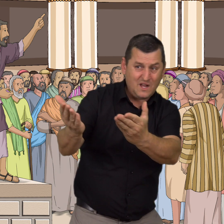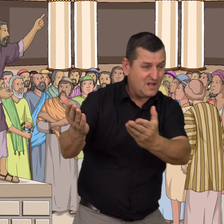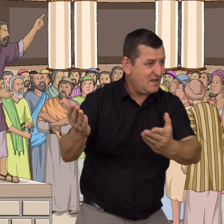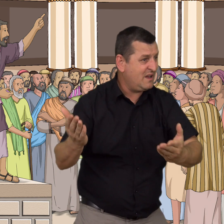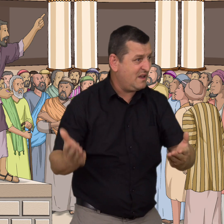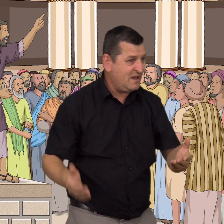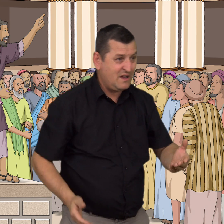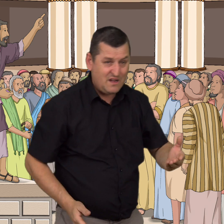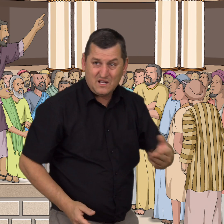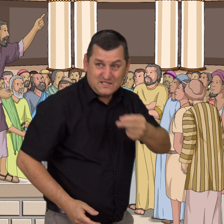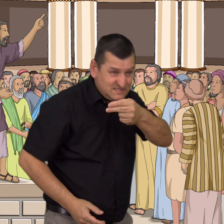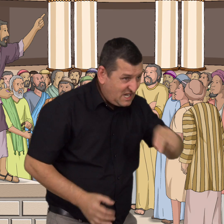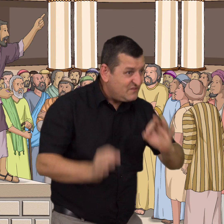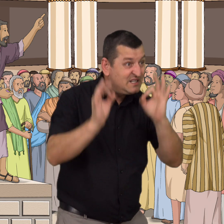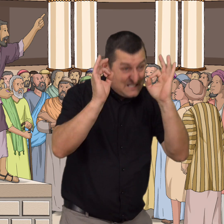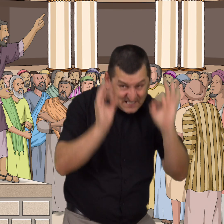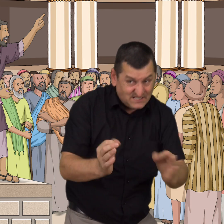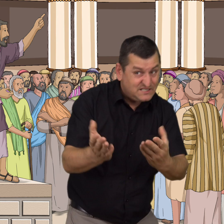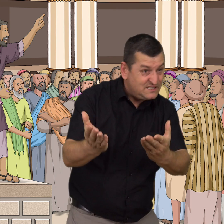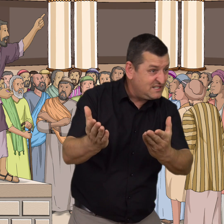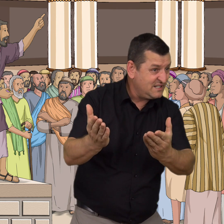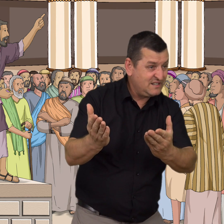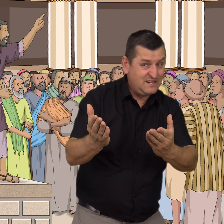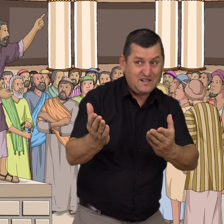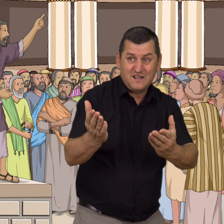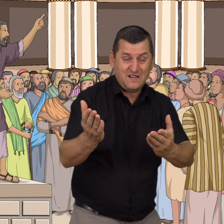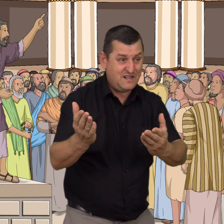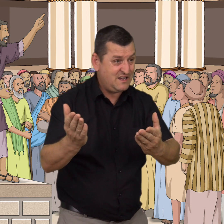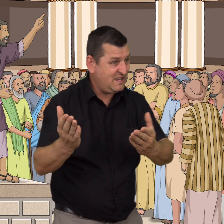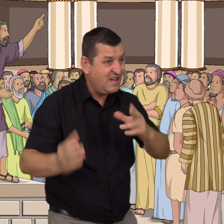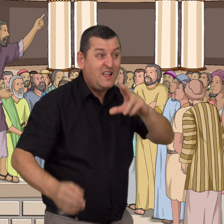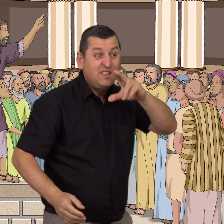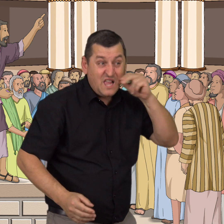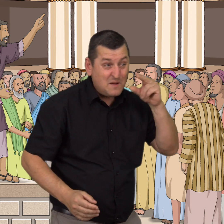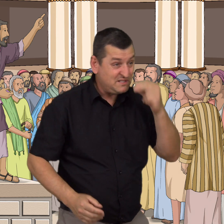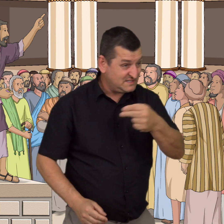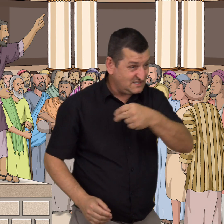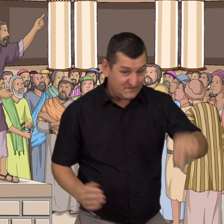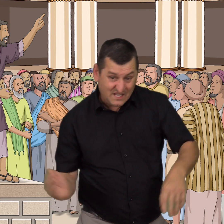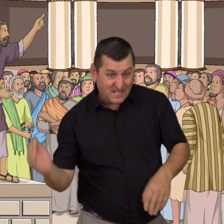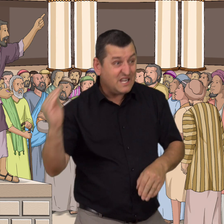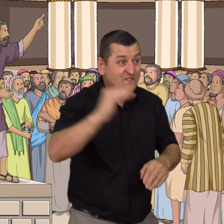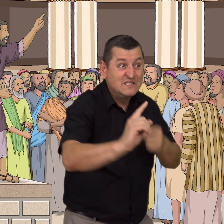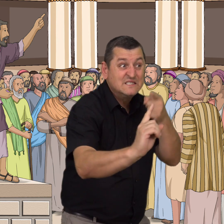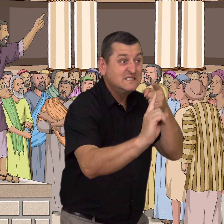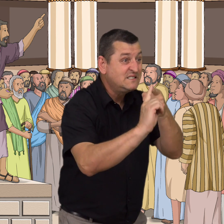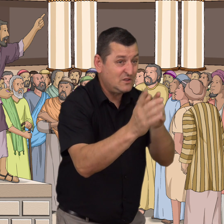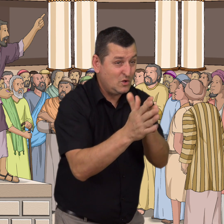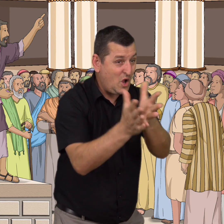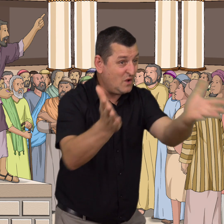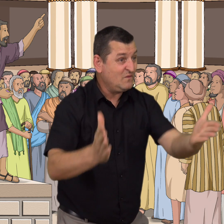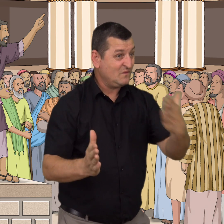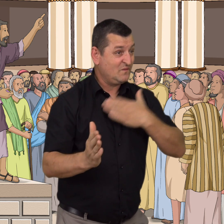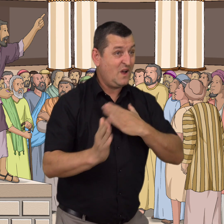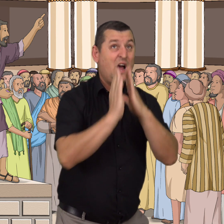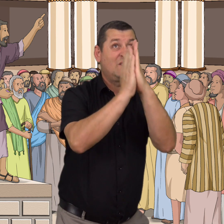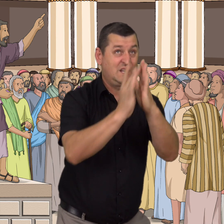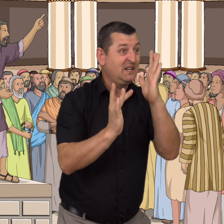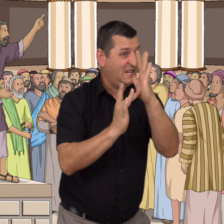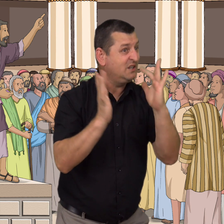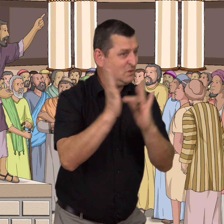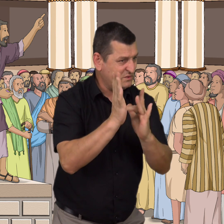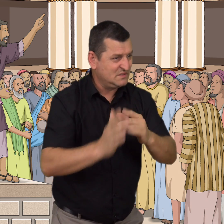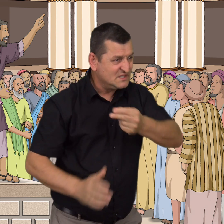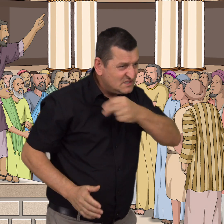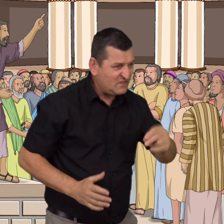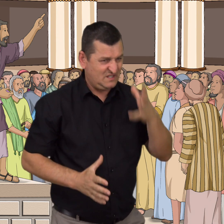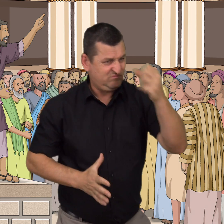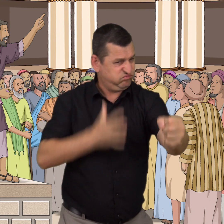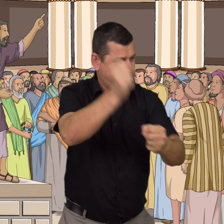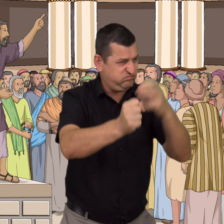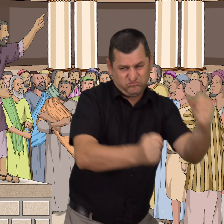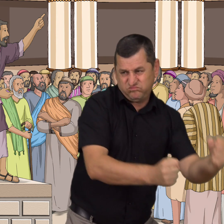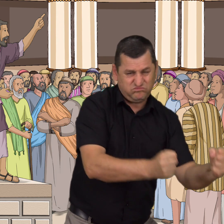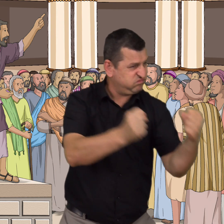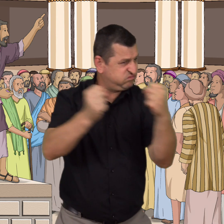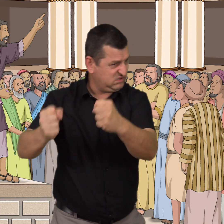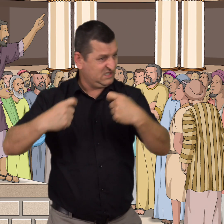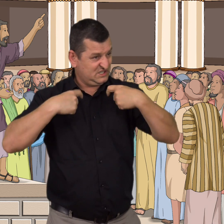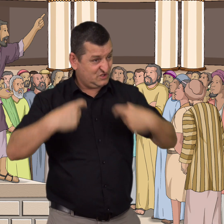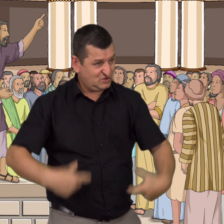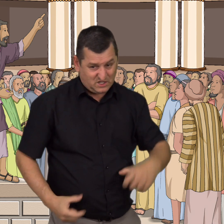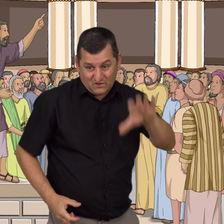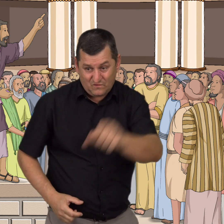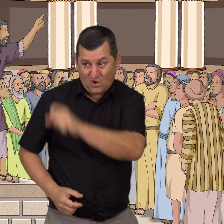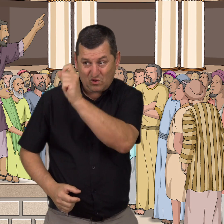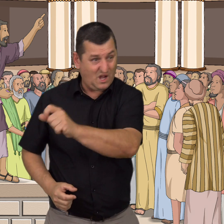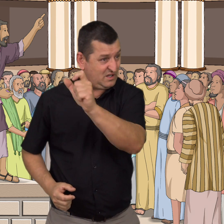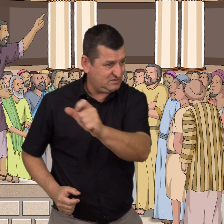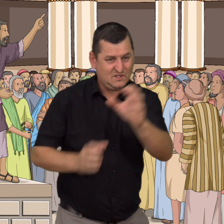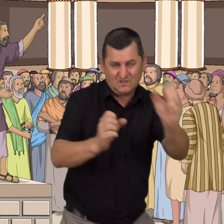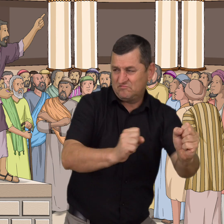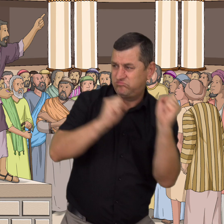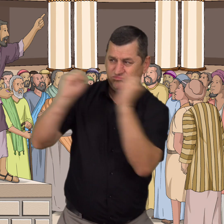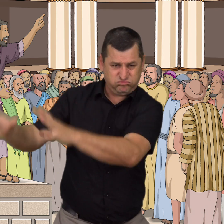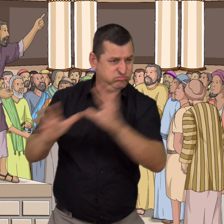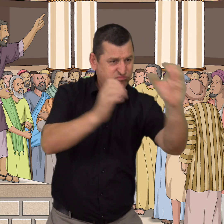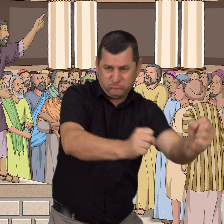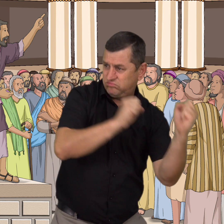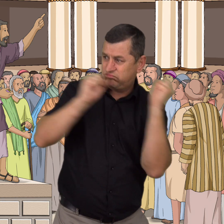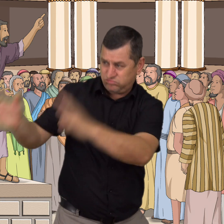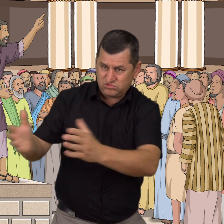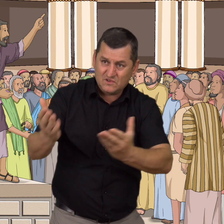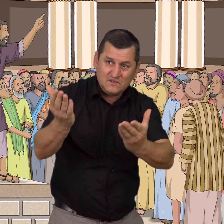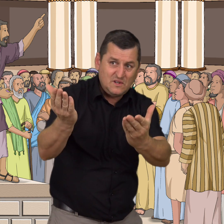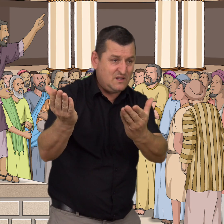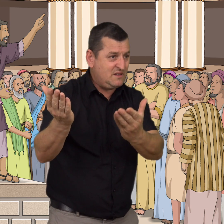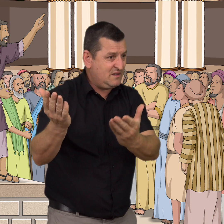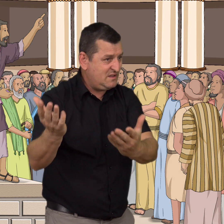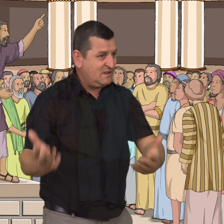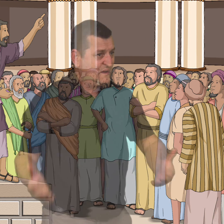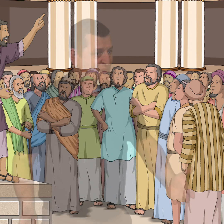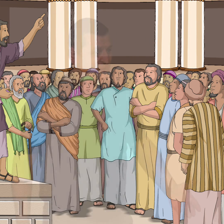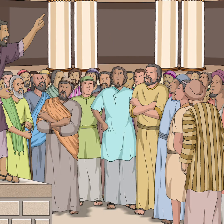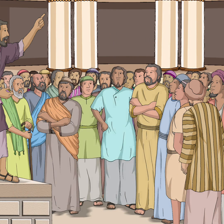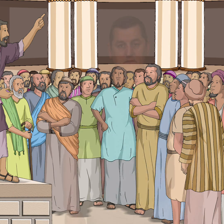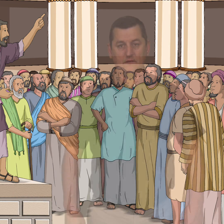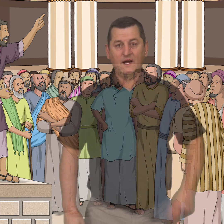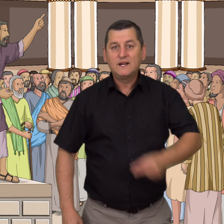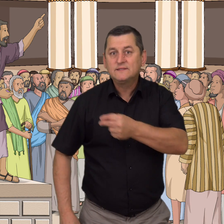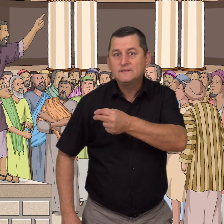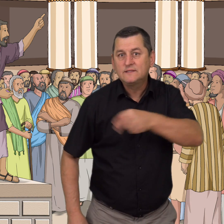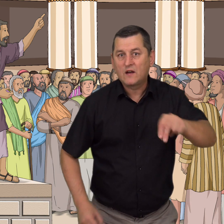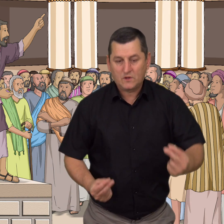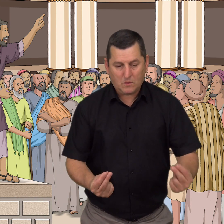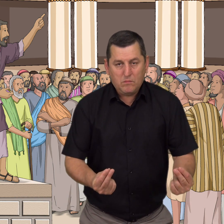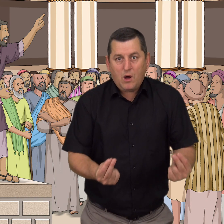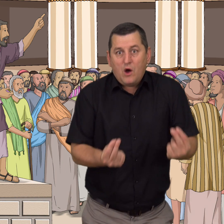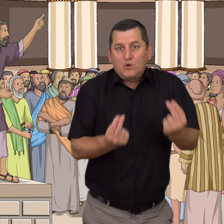And hasn’t he come here to take them as prisoners to the chief priests?”